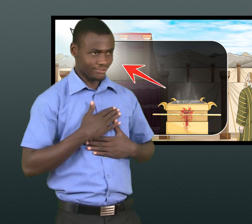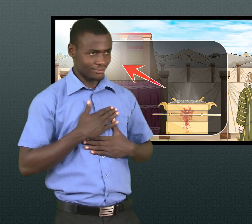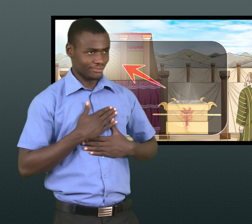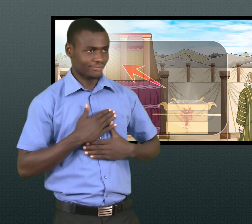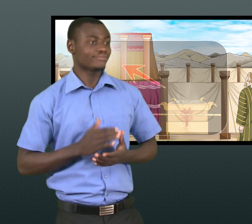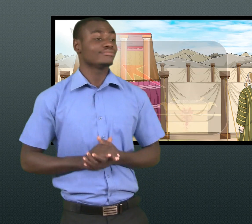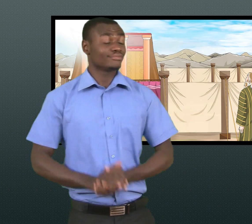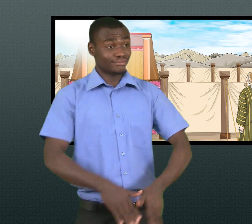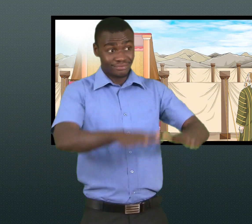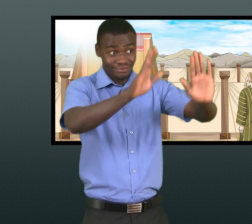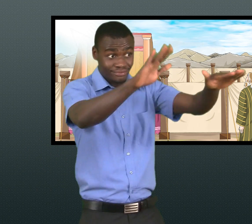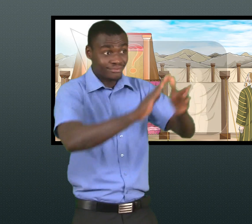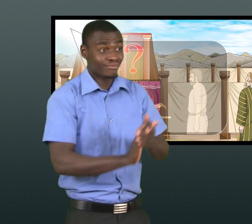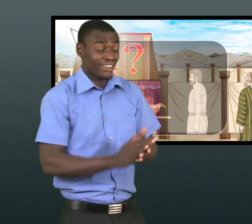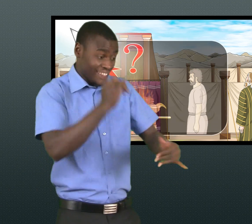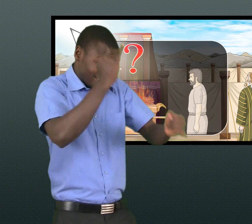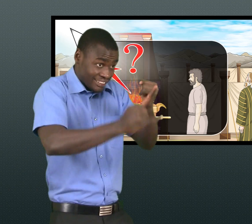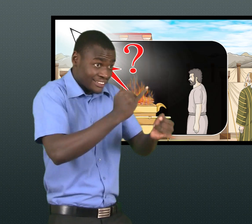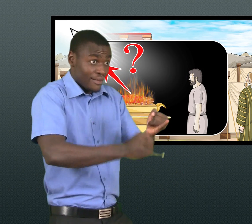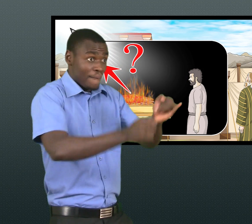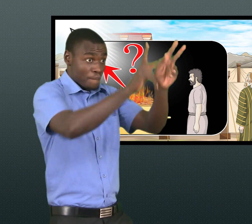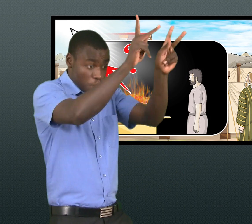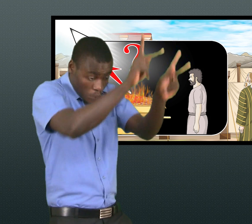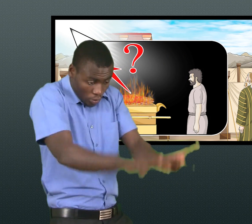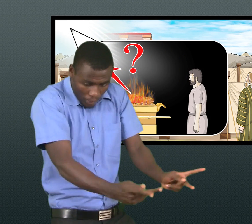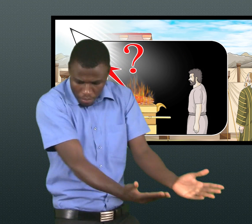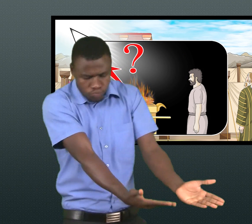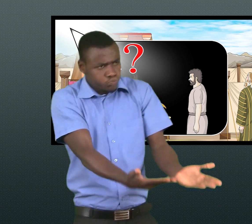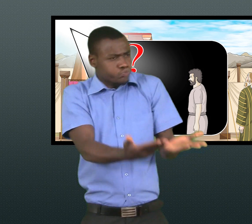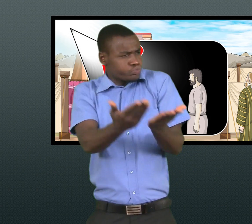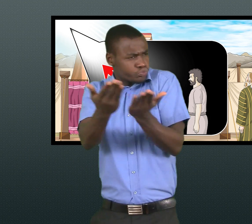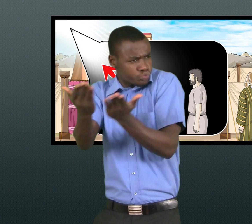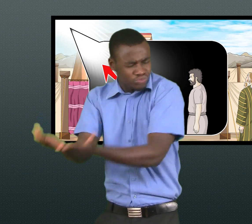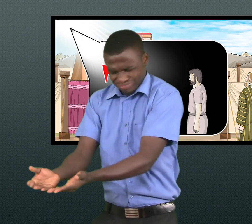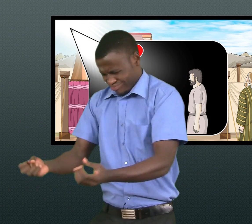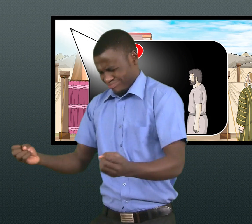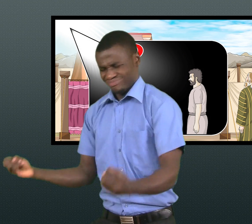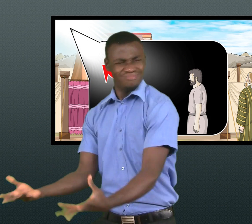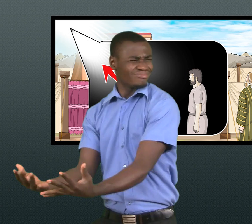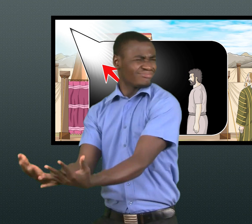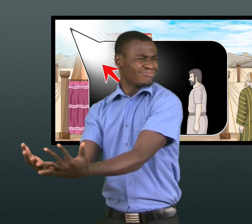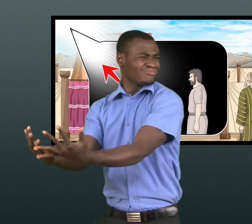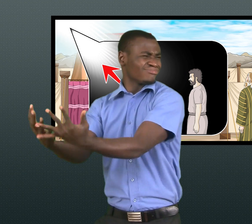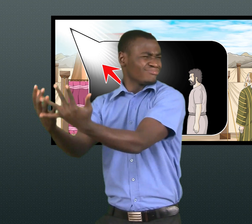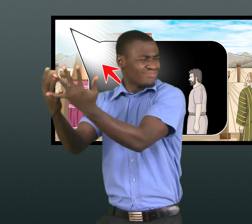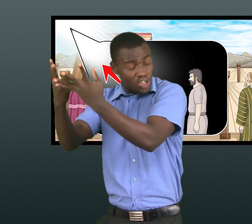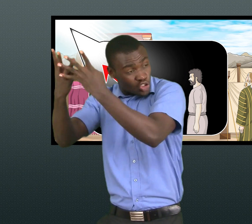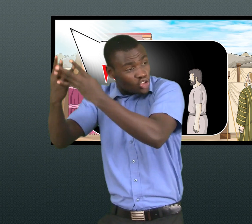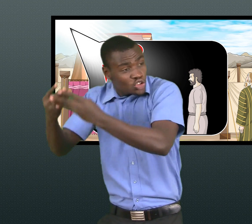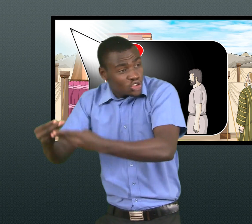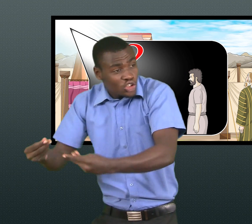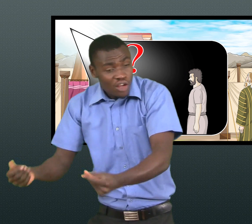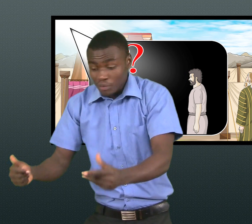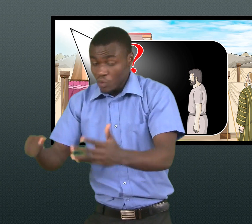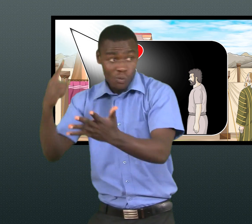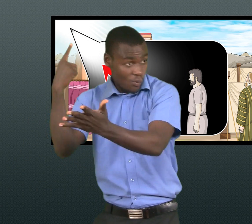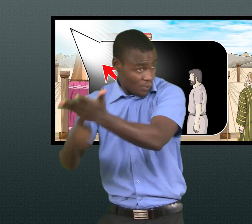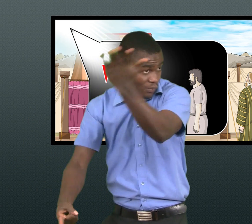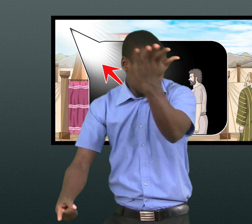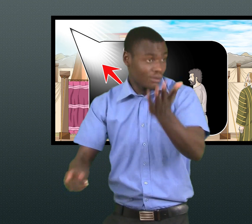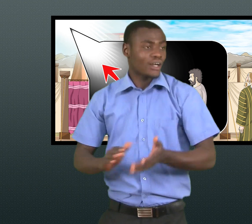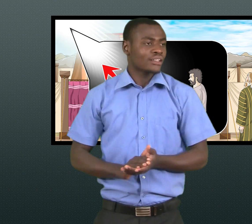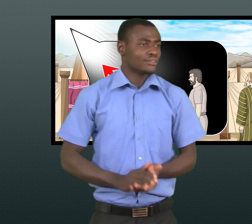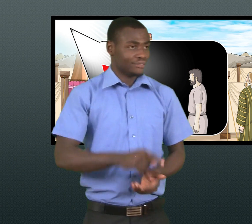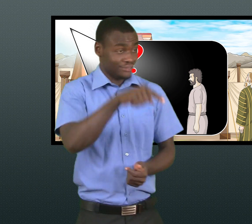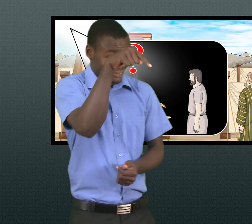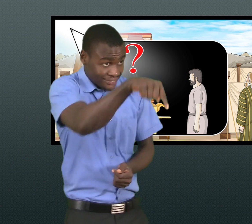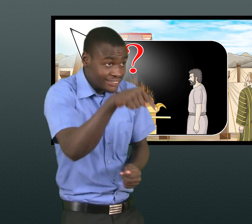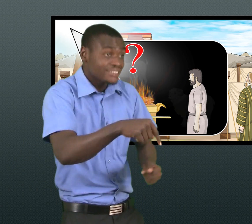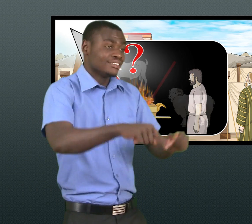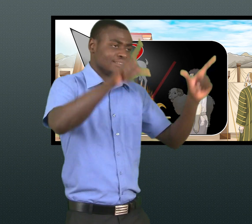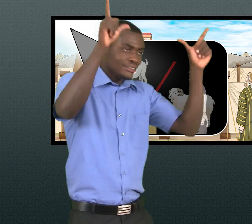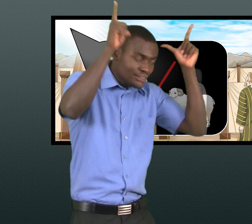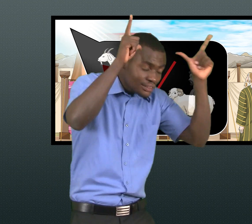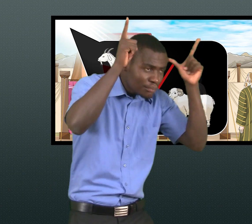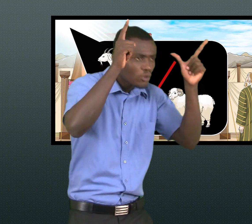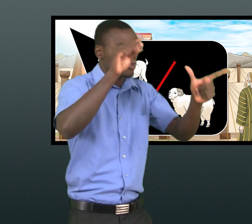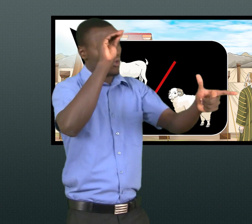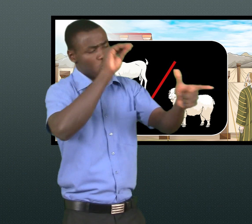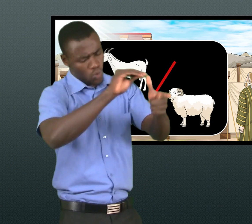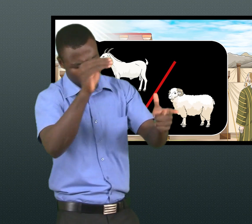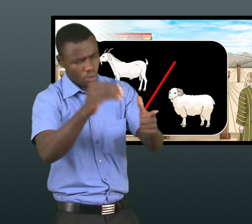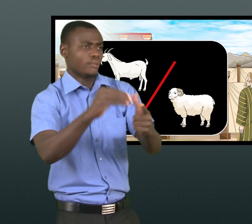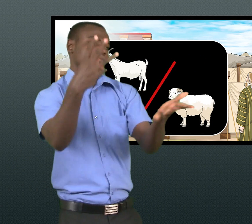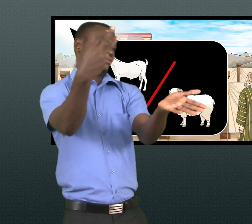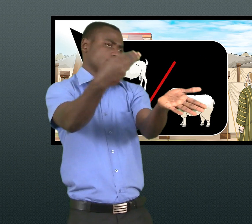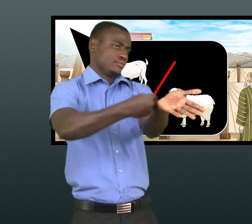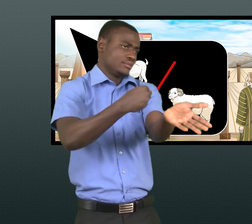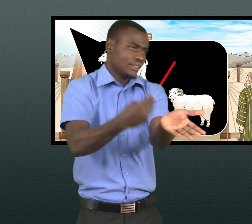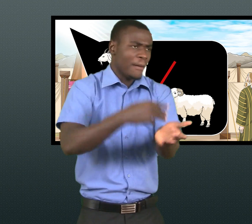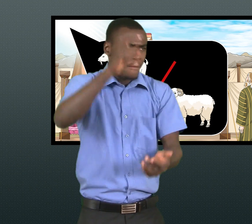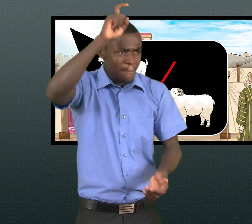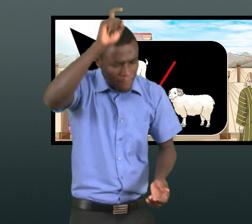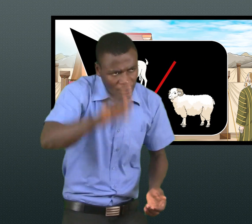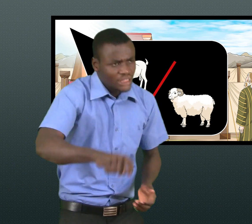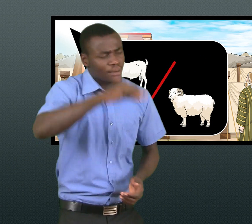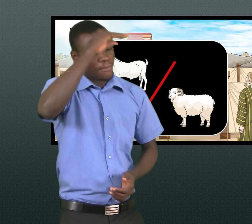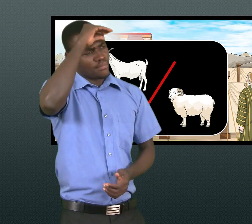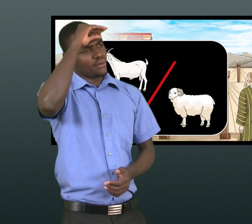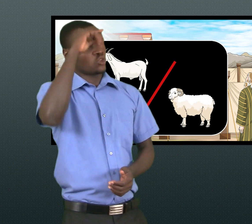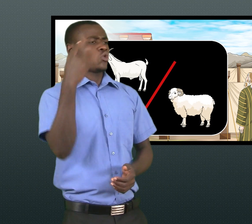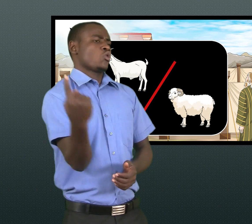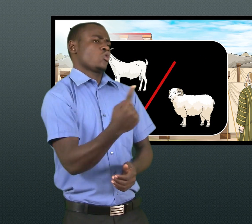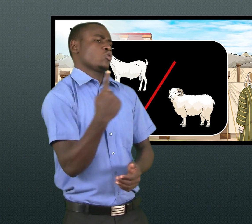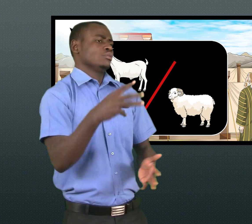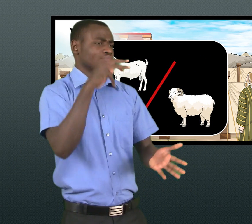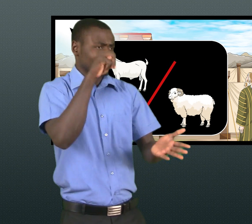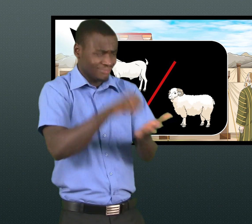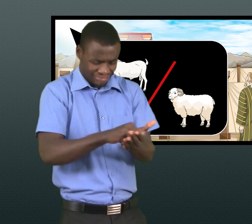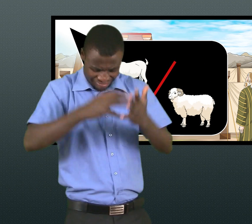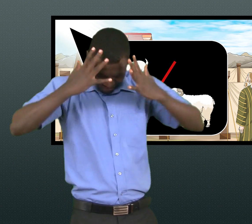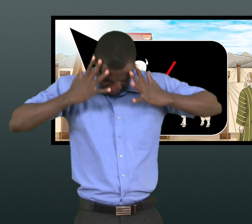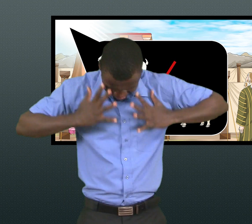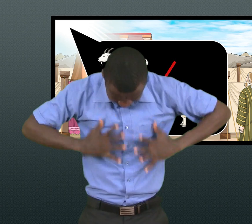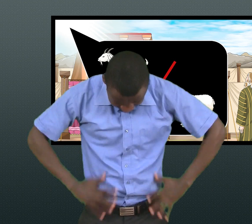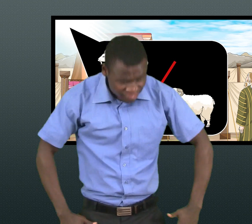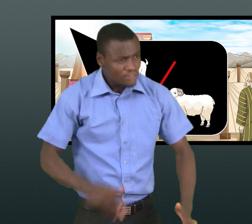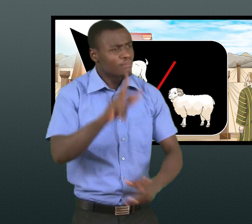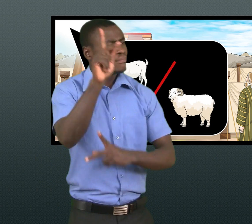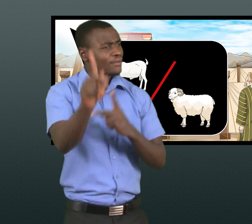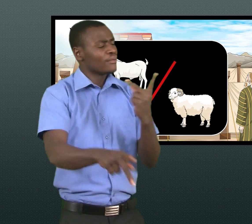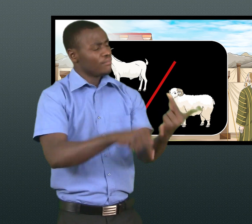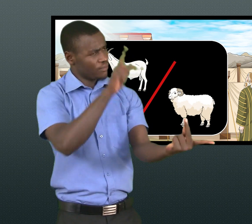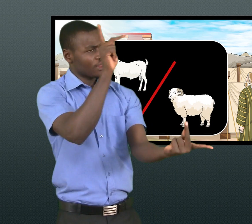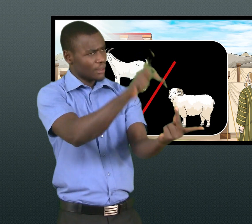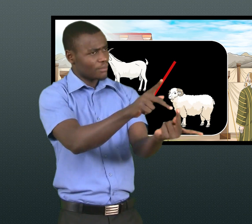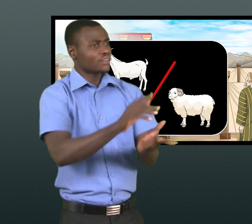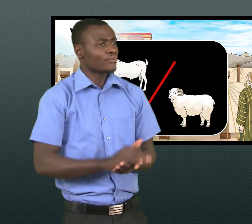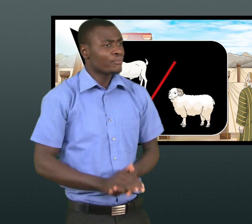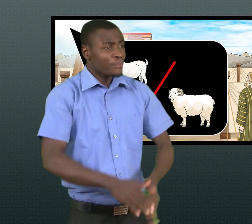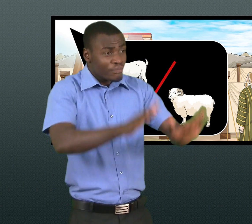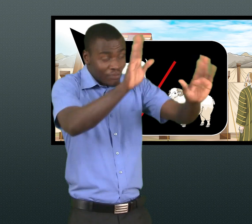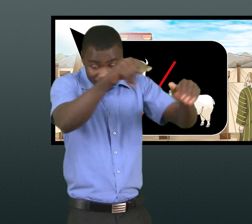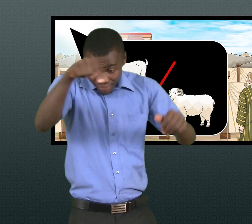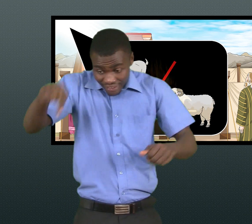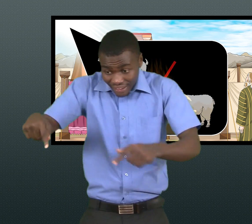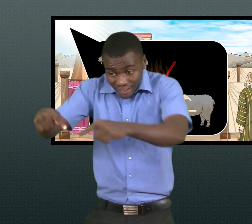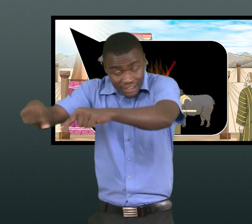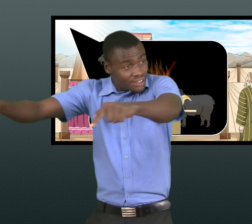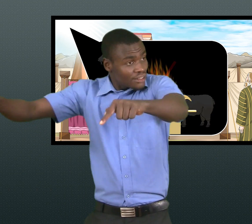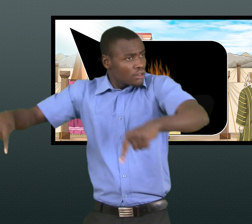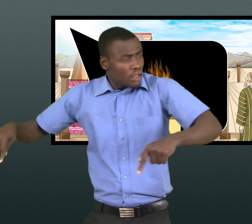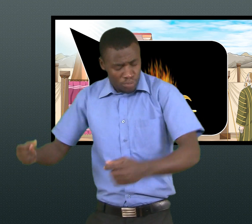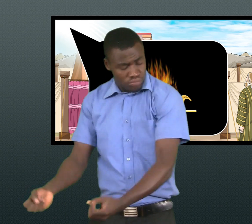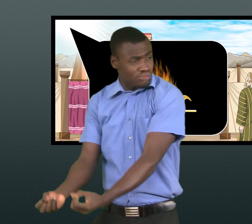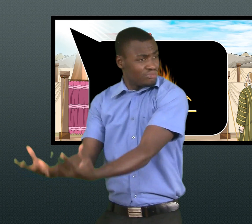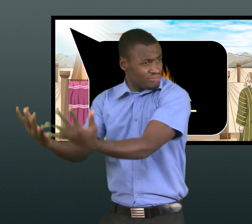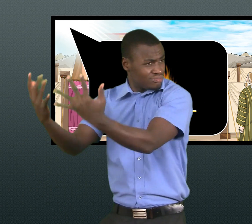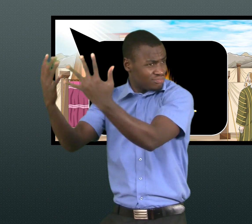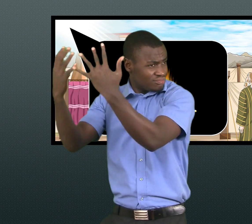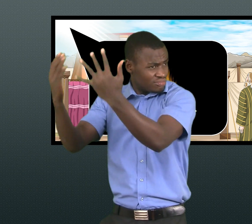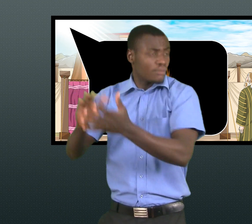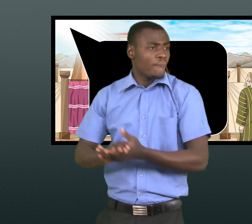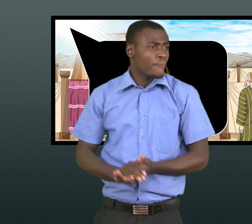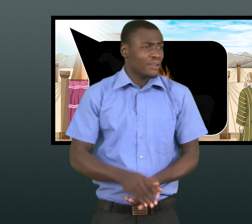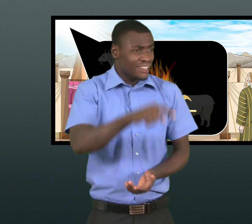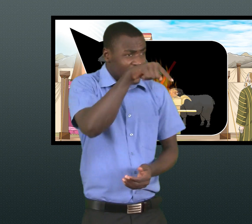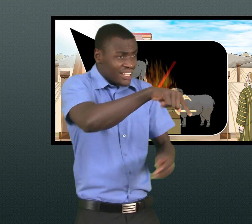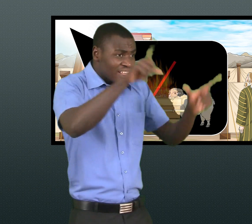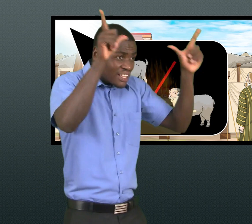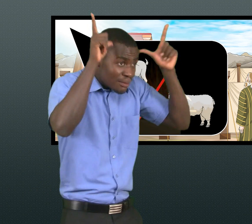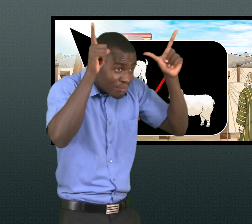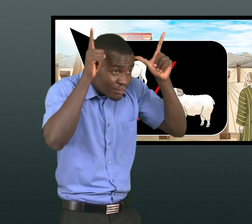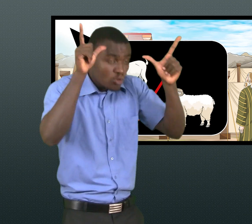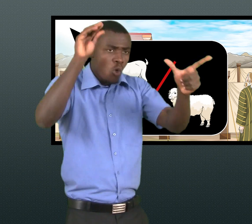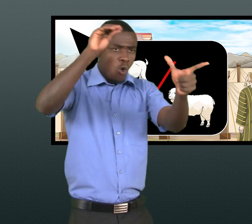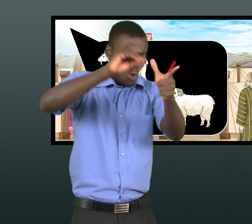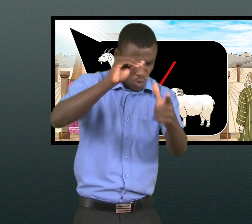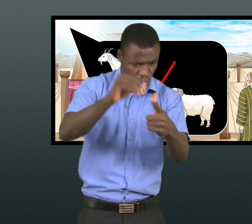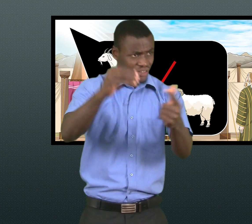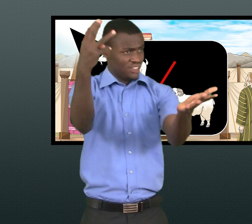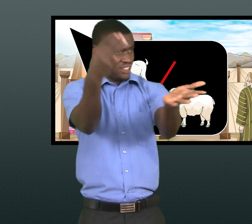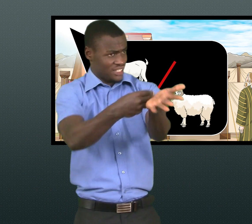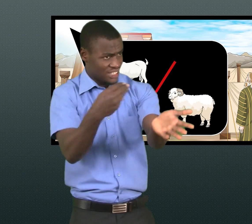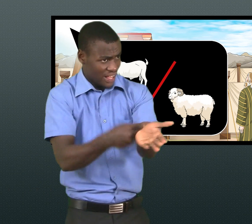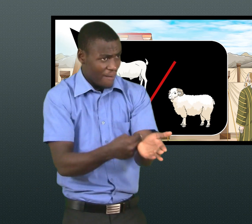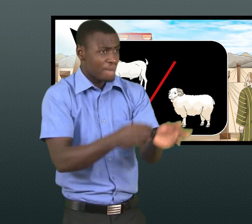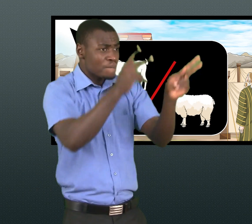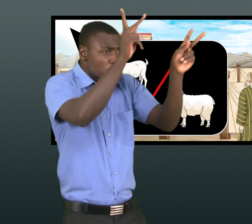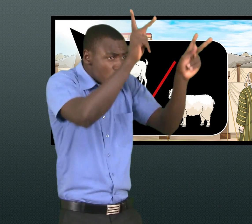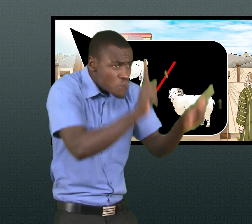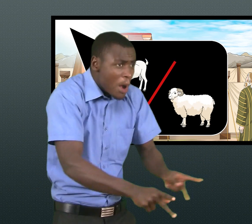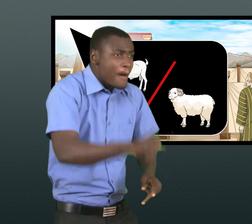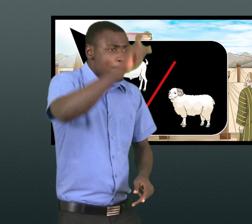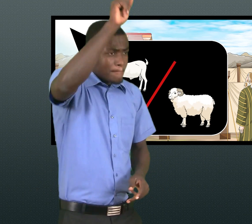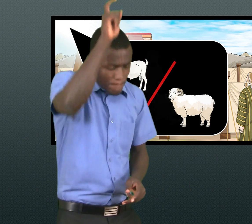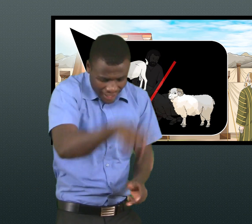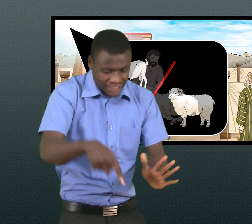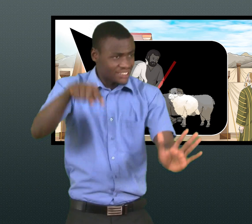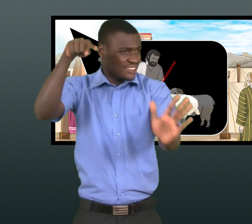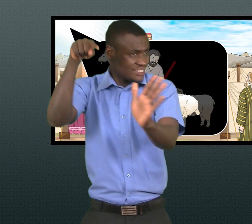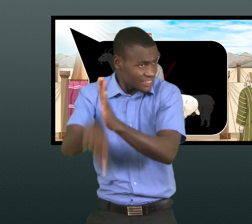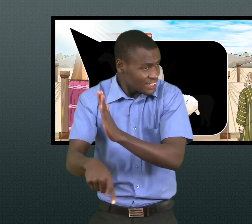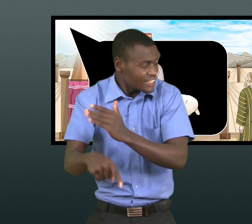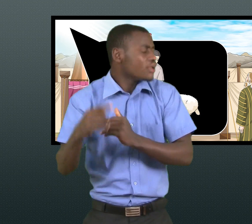If, however, one’s offering is a burnt offering from the flock—from the sheep or goats—he is to present an unblemished male.